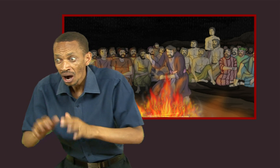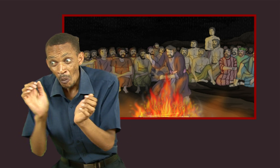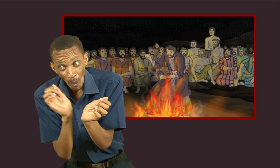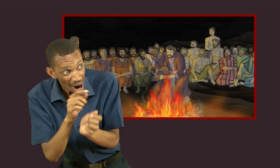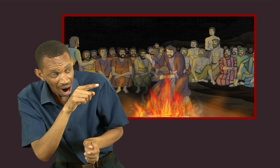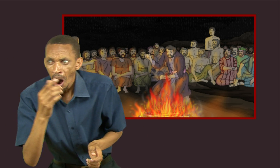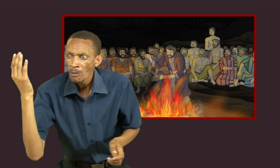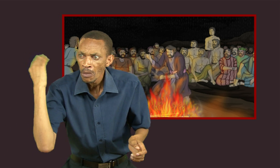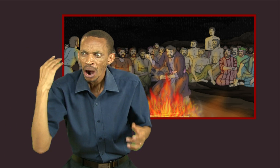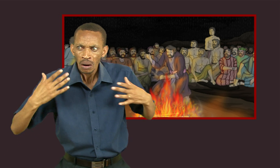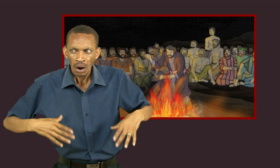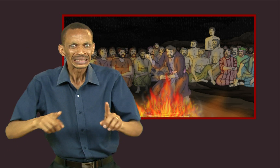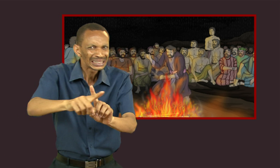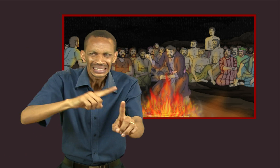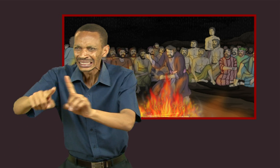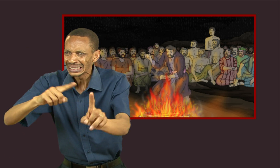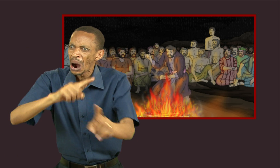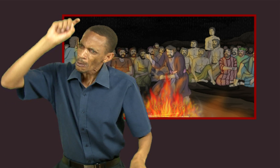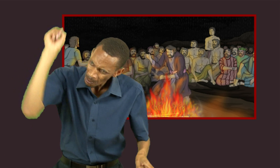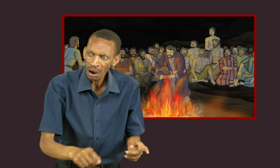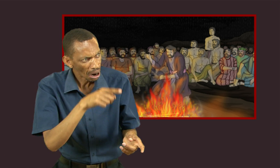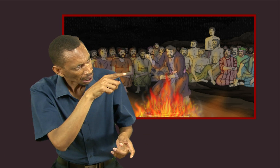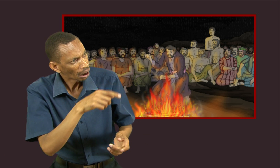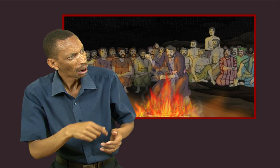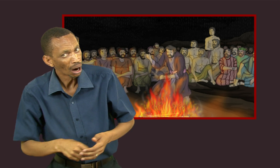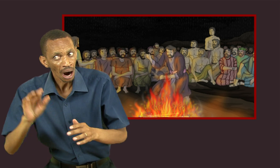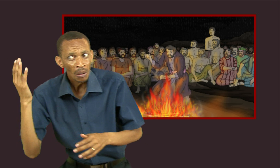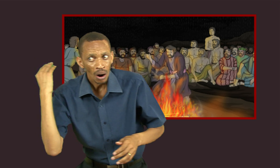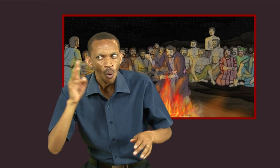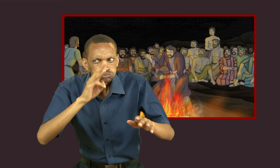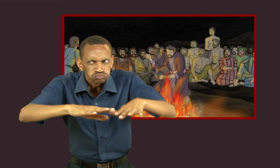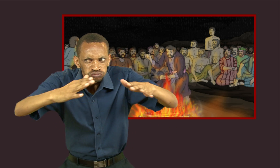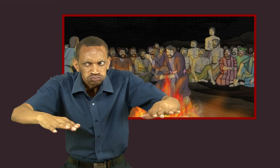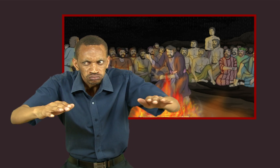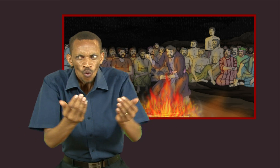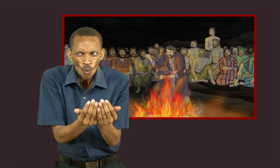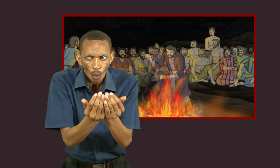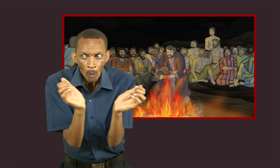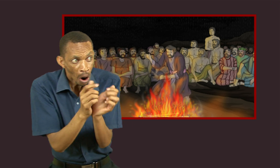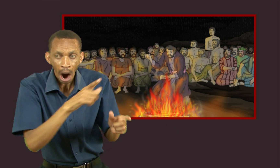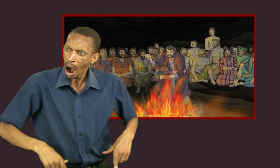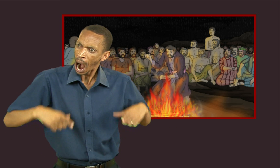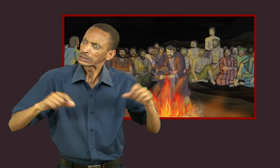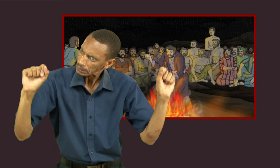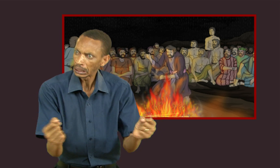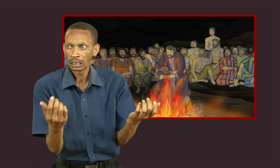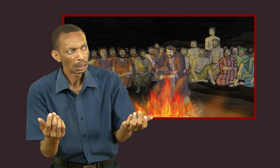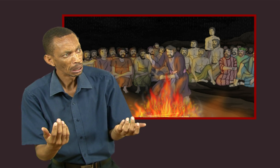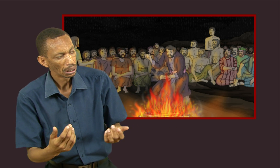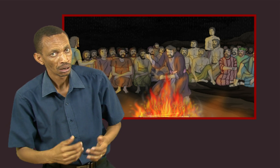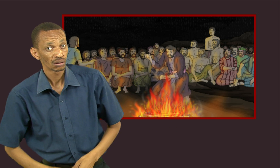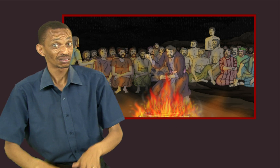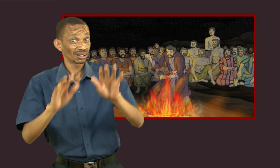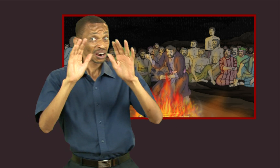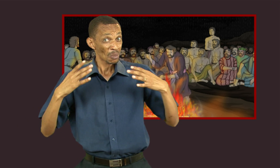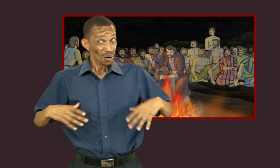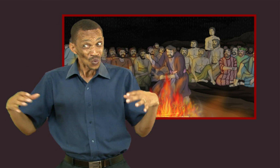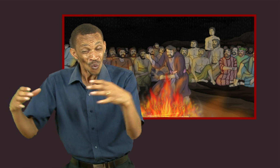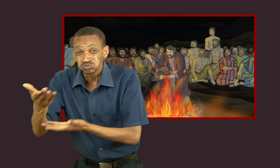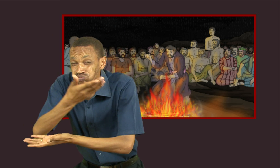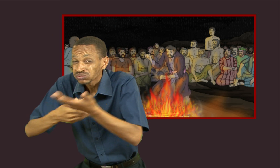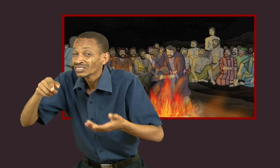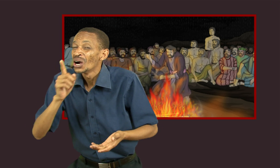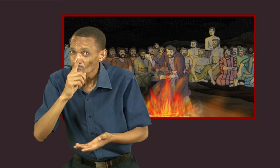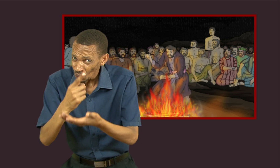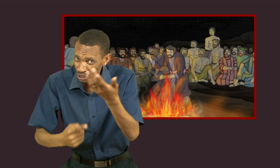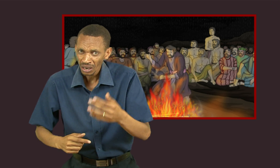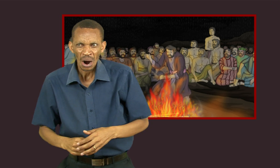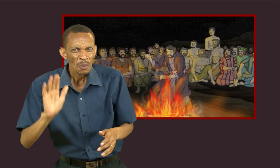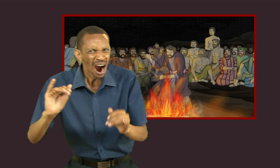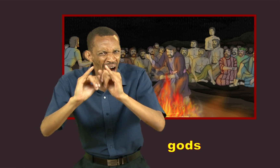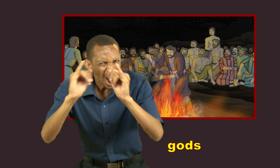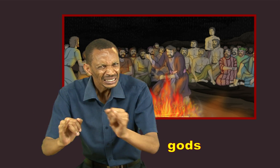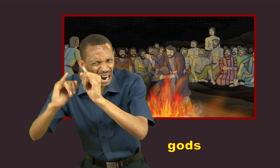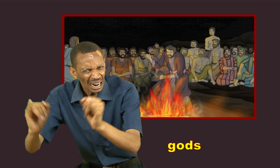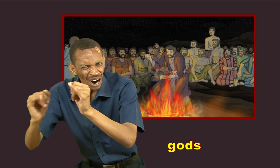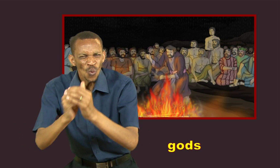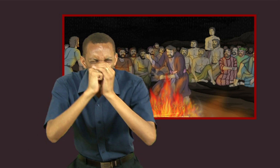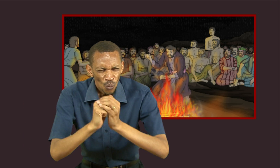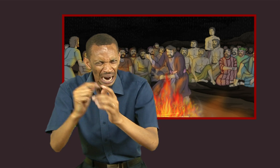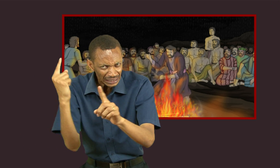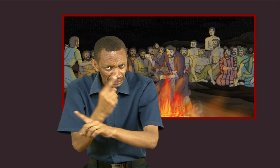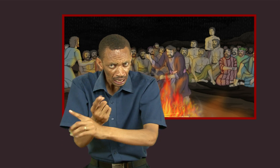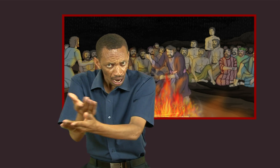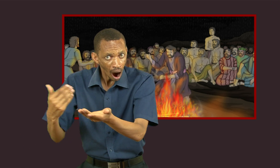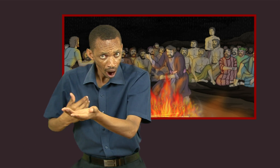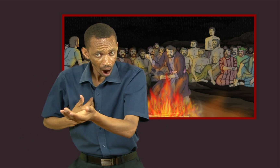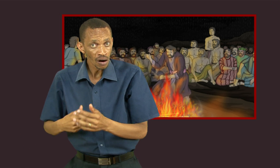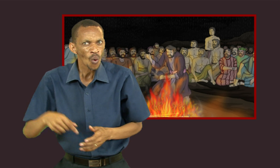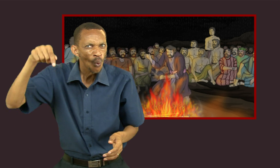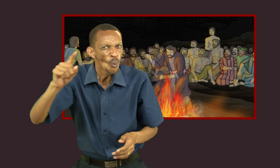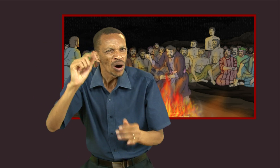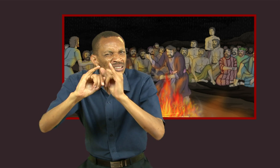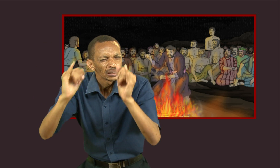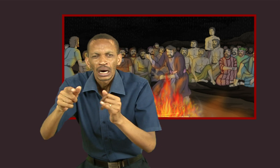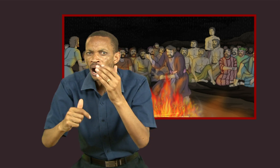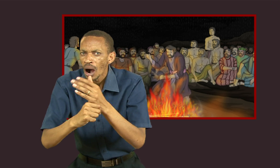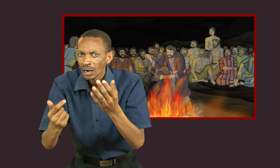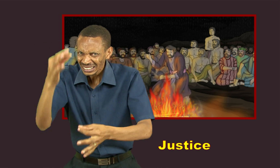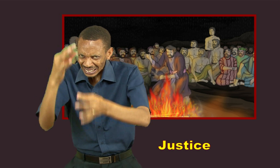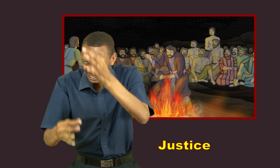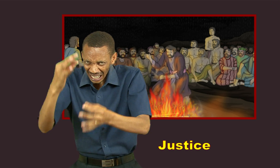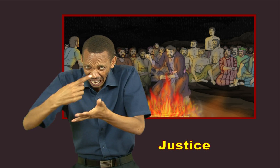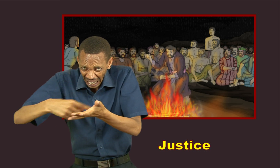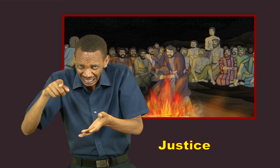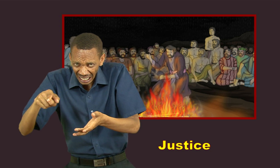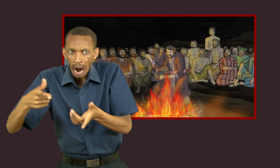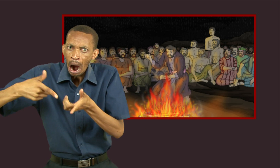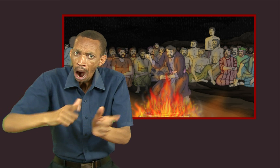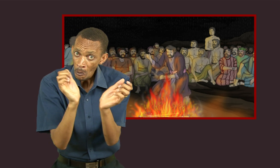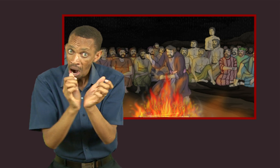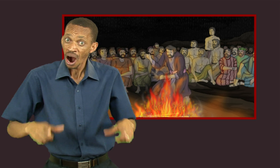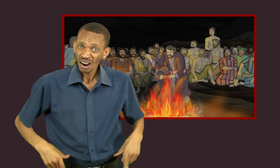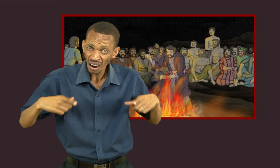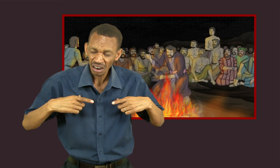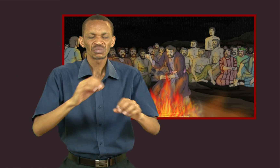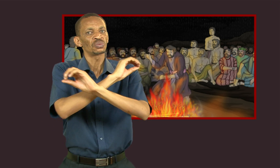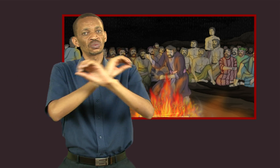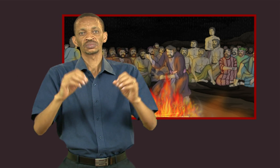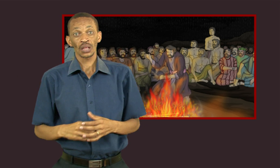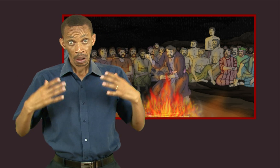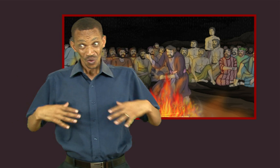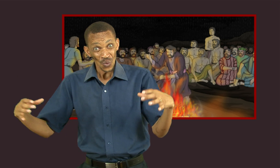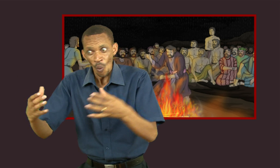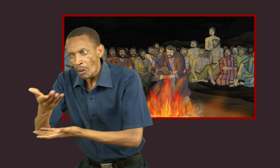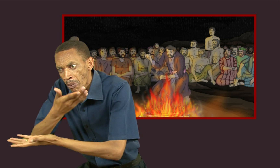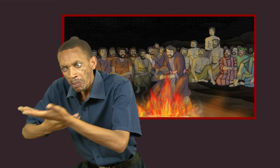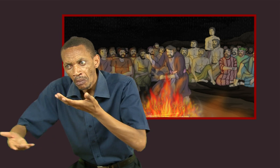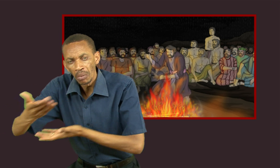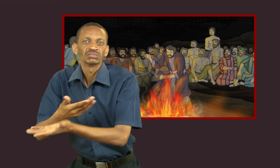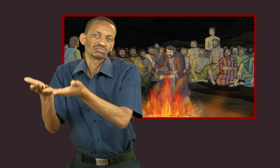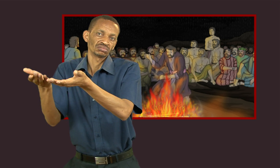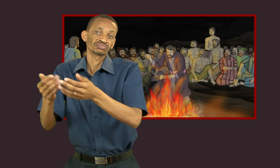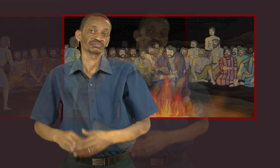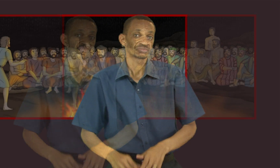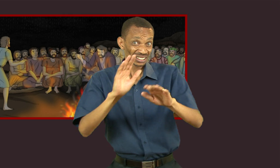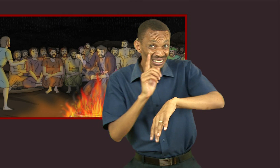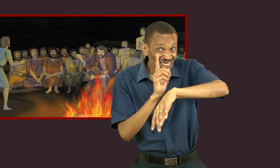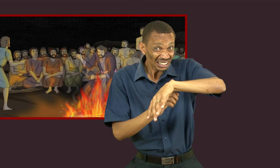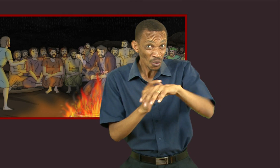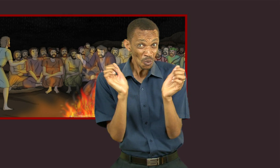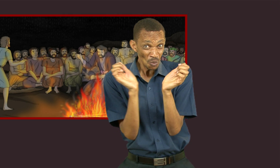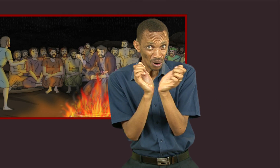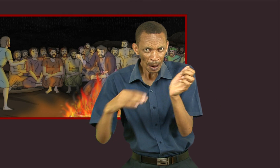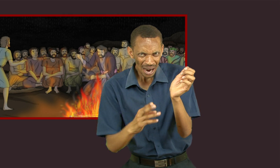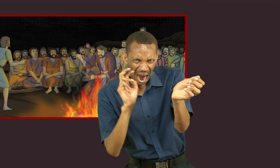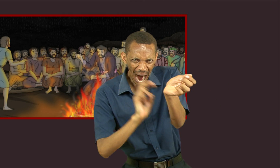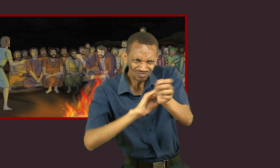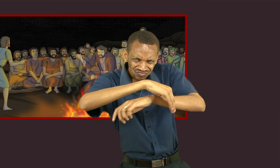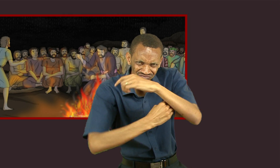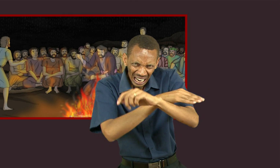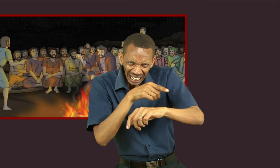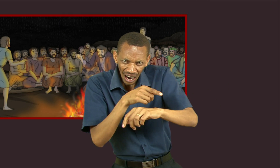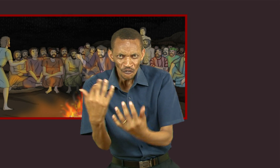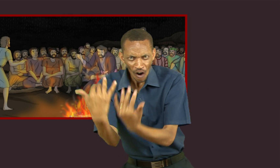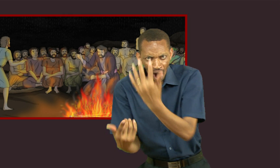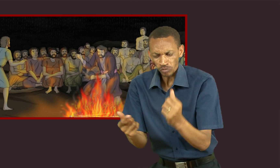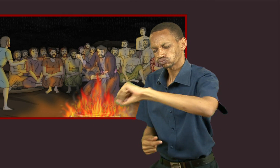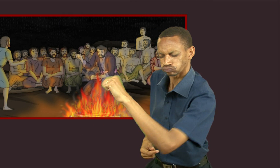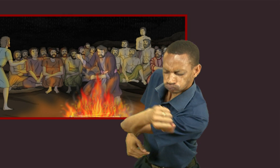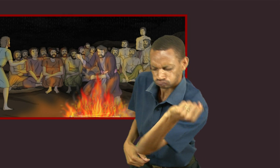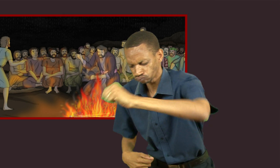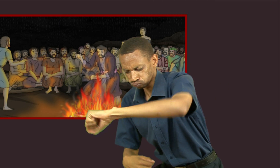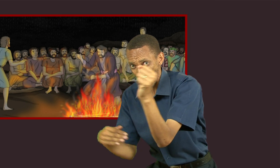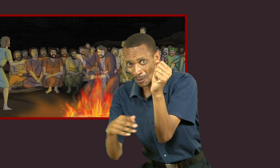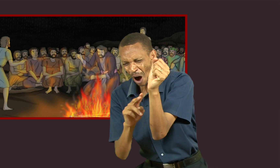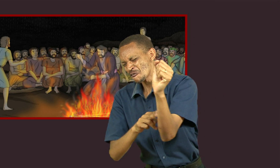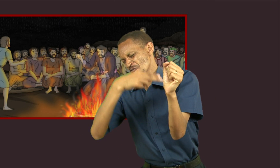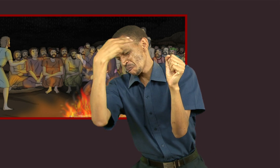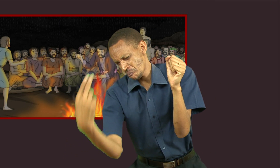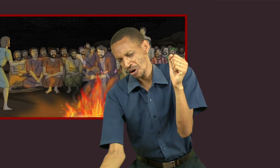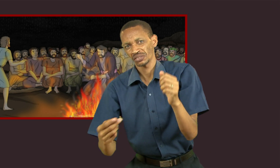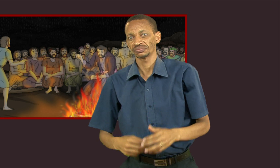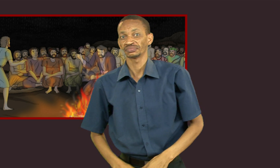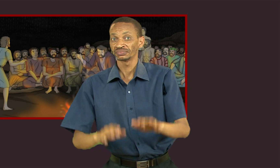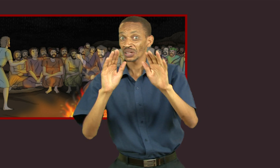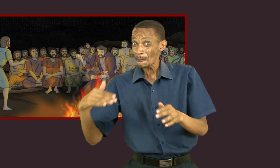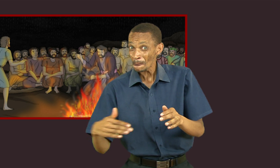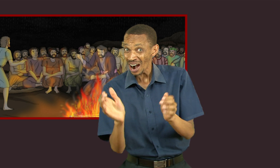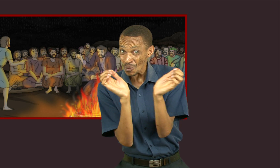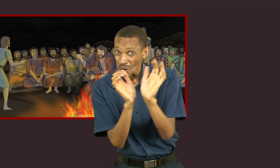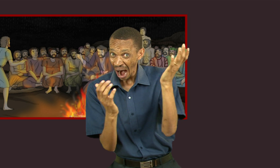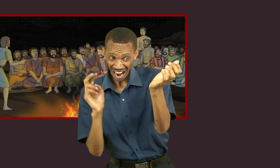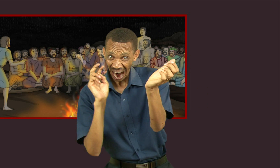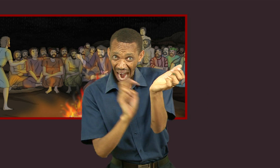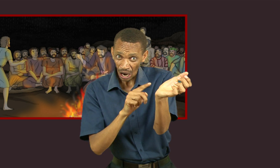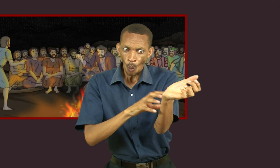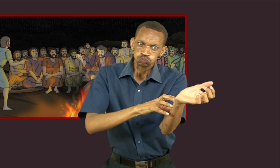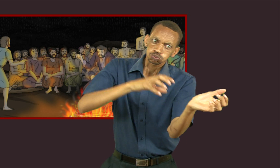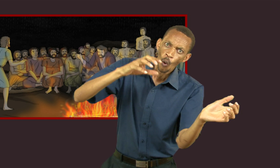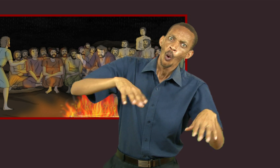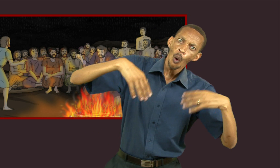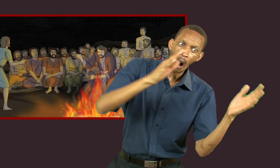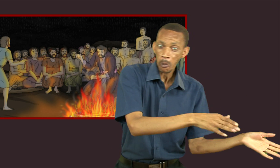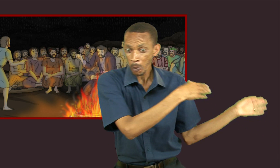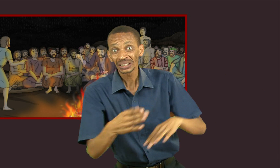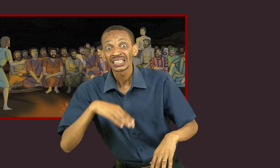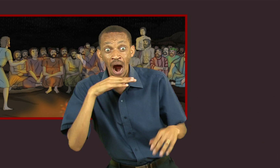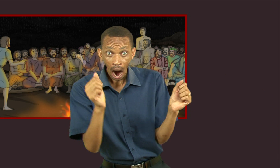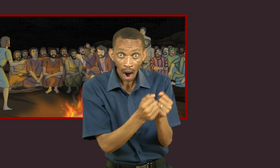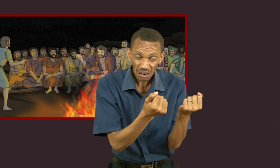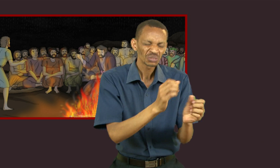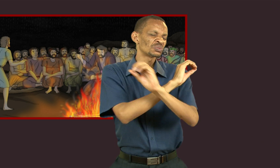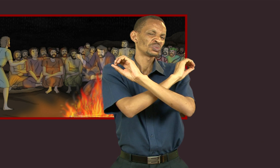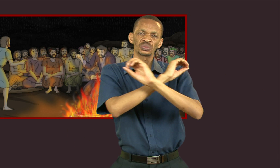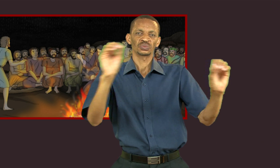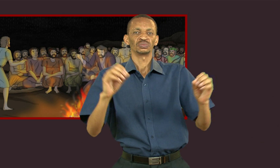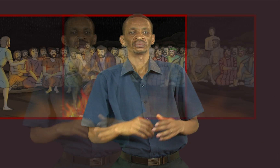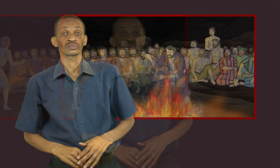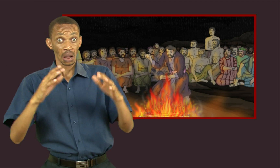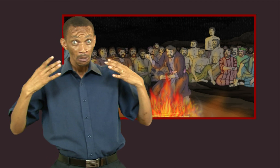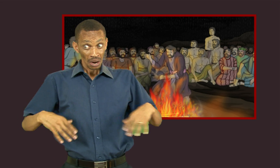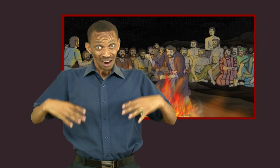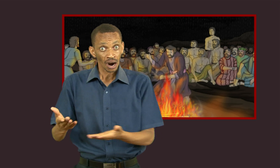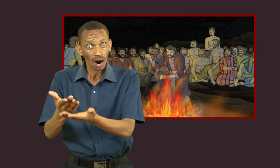When the islanders saw the creature hanging from his hand, they said to one another, “Surely this man is a murderer. Although he was saved from the sea, Justice has not allowed him to live.”